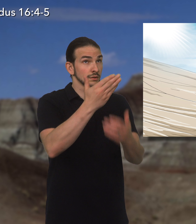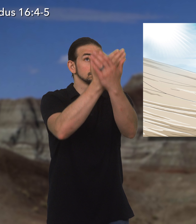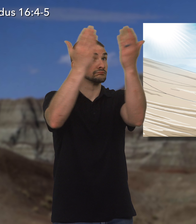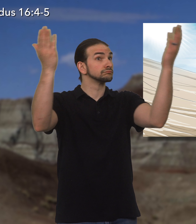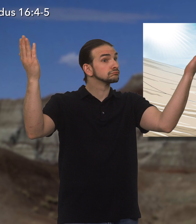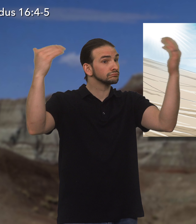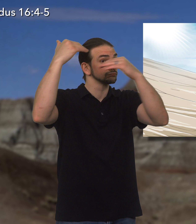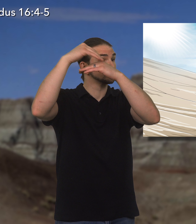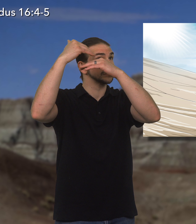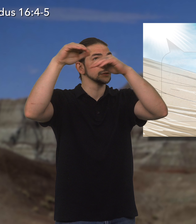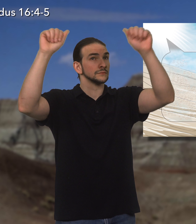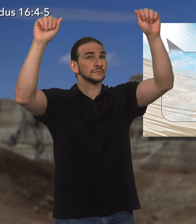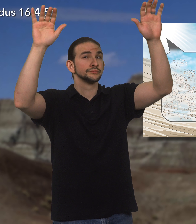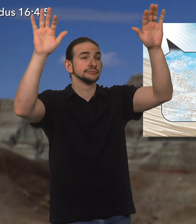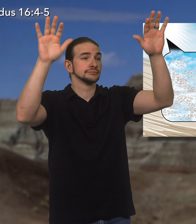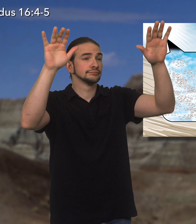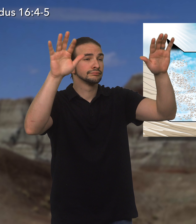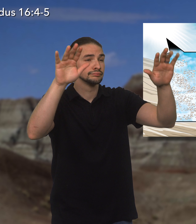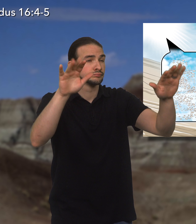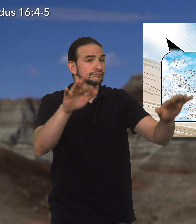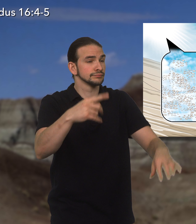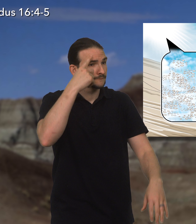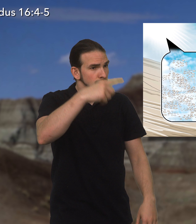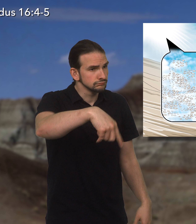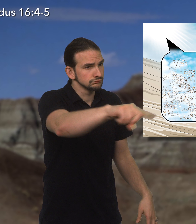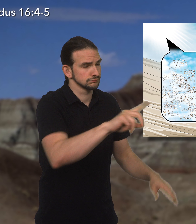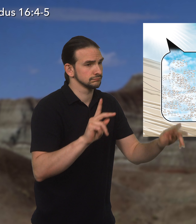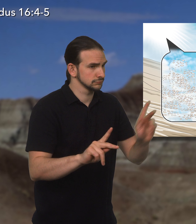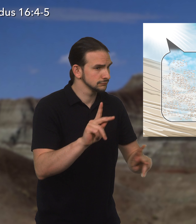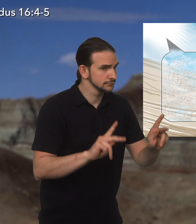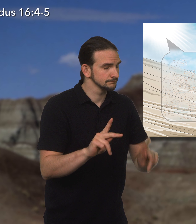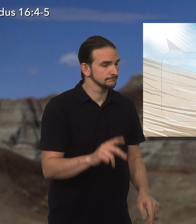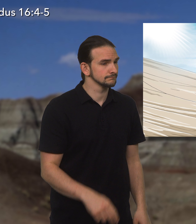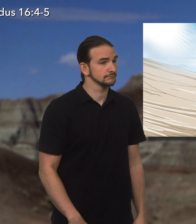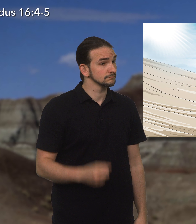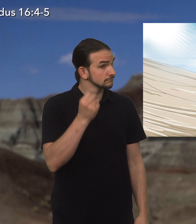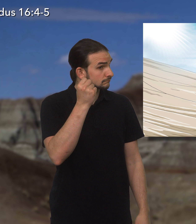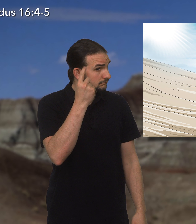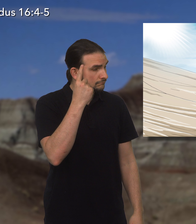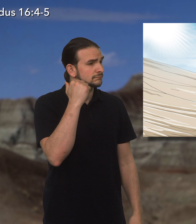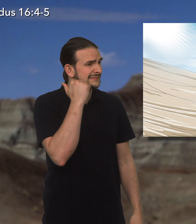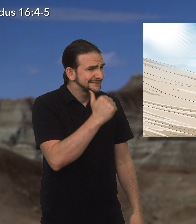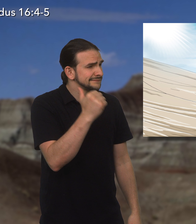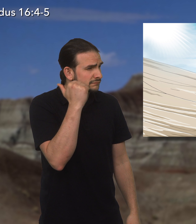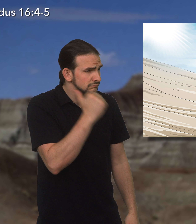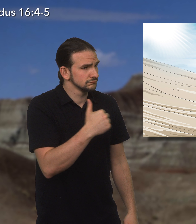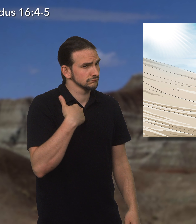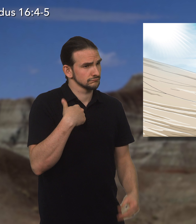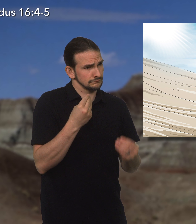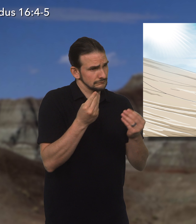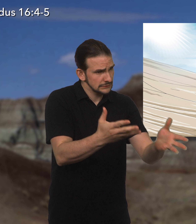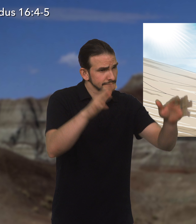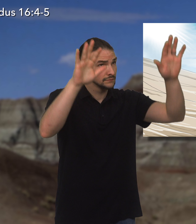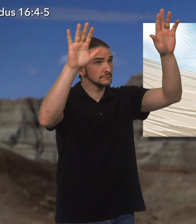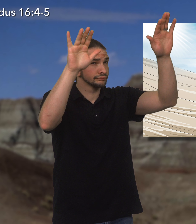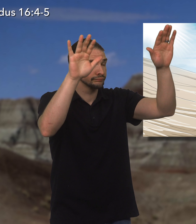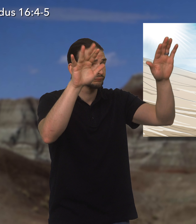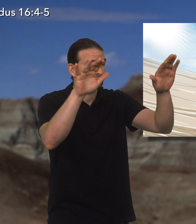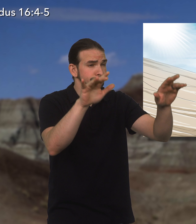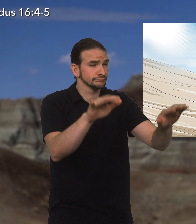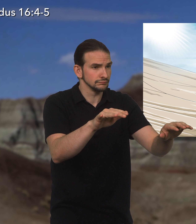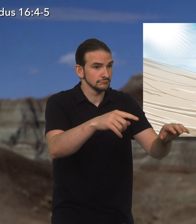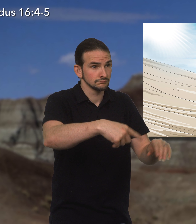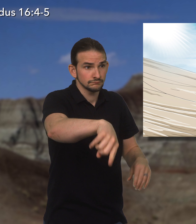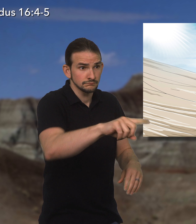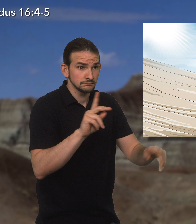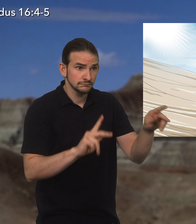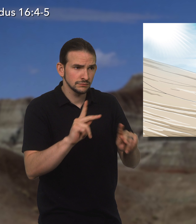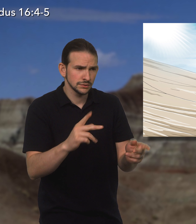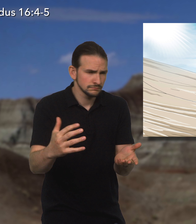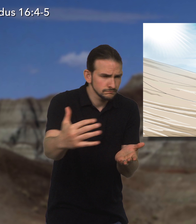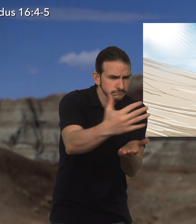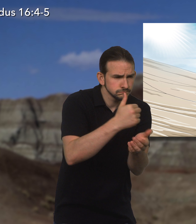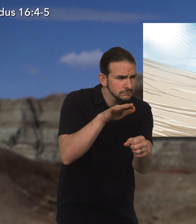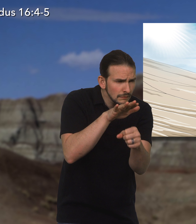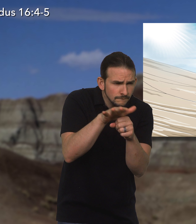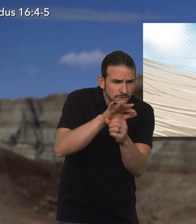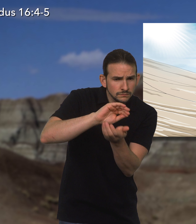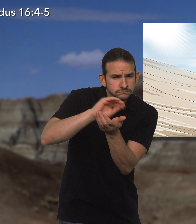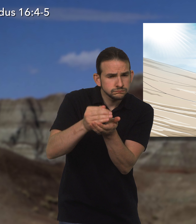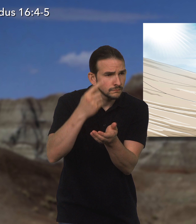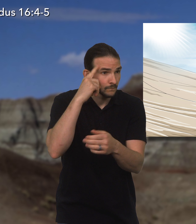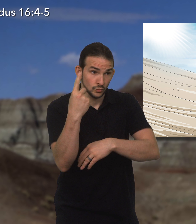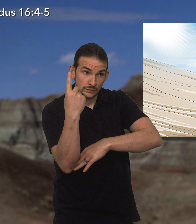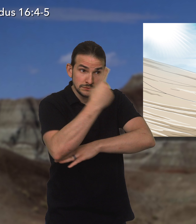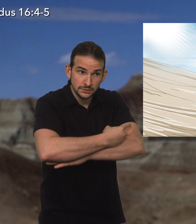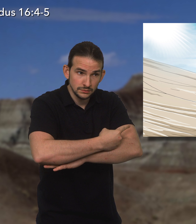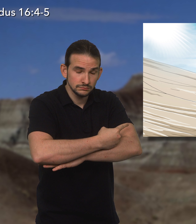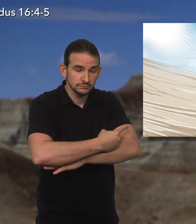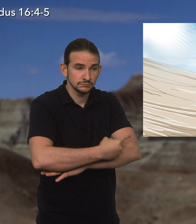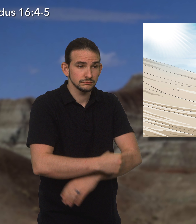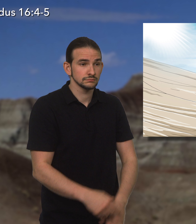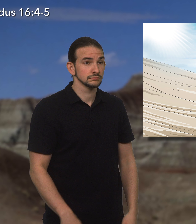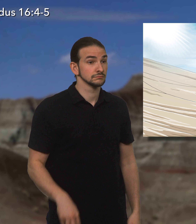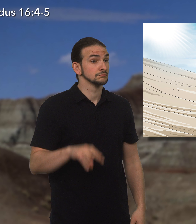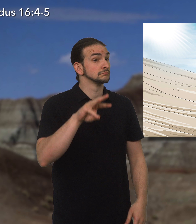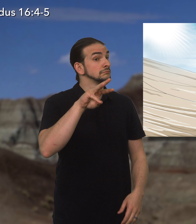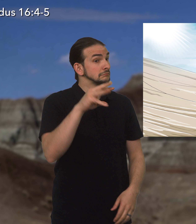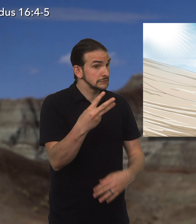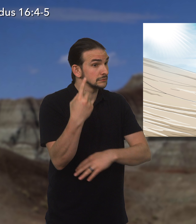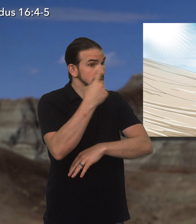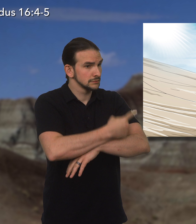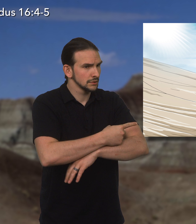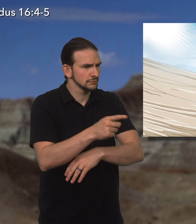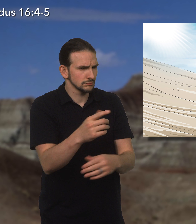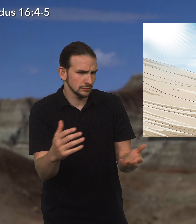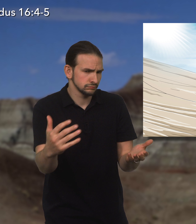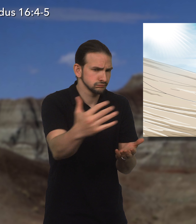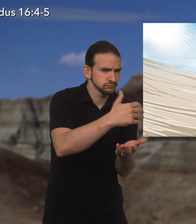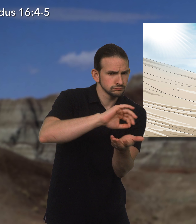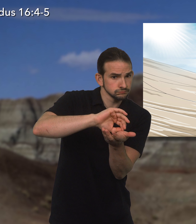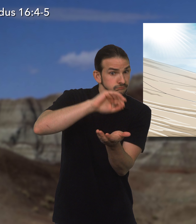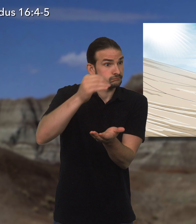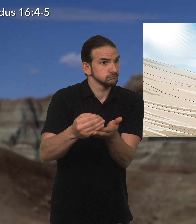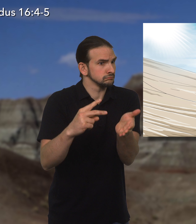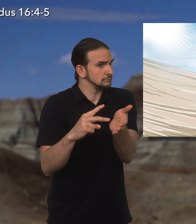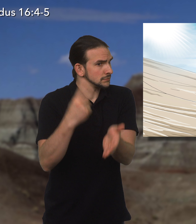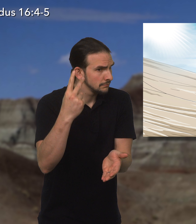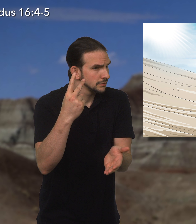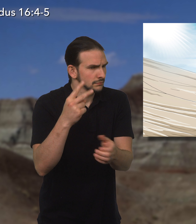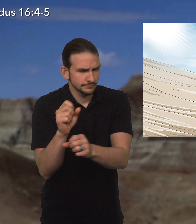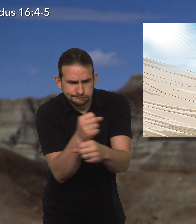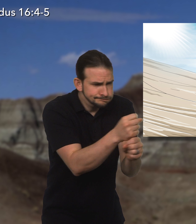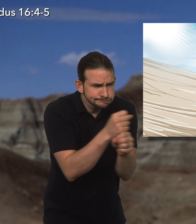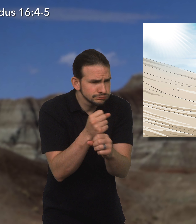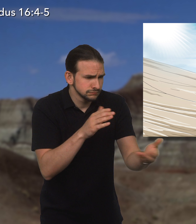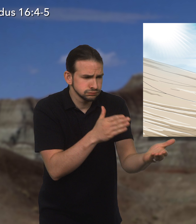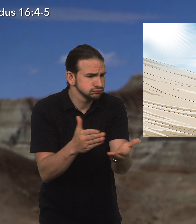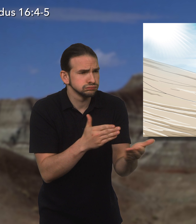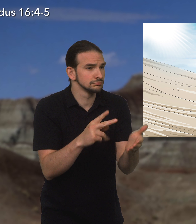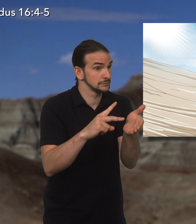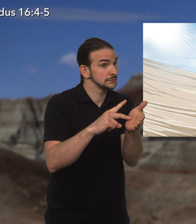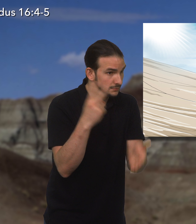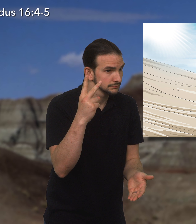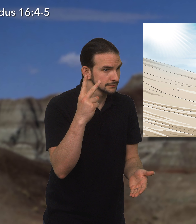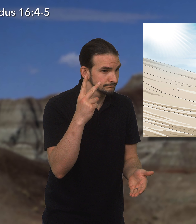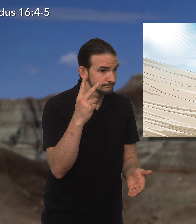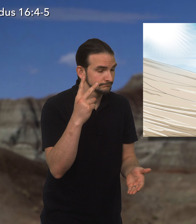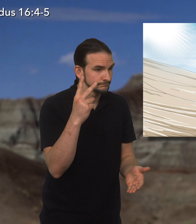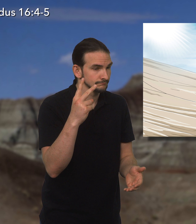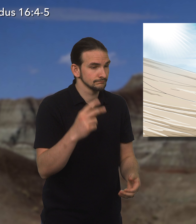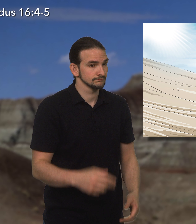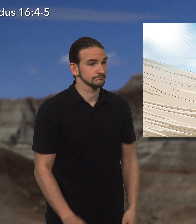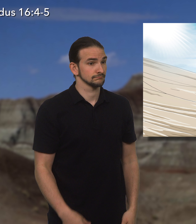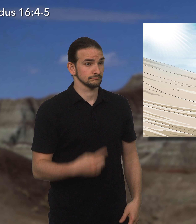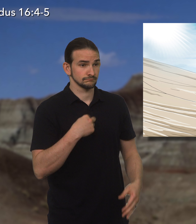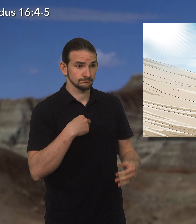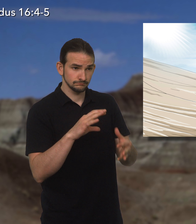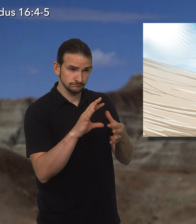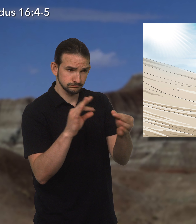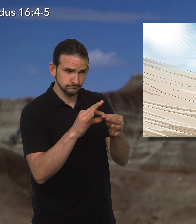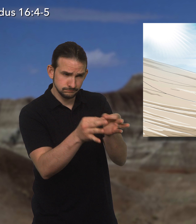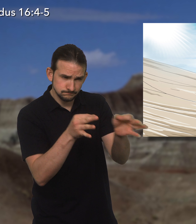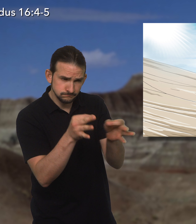Each day the people are to go out and gather enough for that day. In this way I will test whether or not they will follow My instructions.